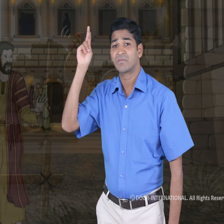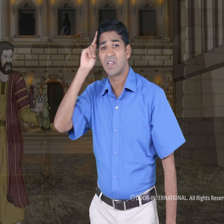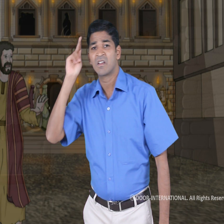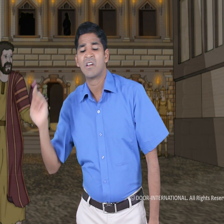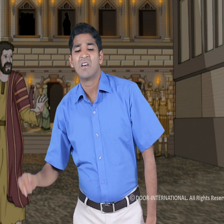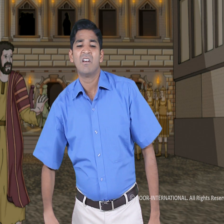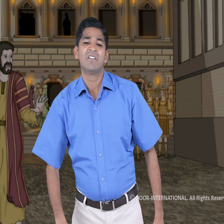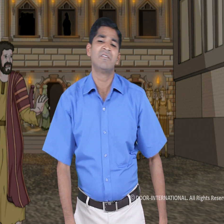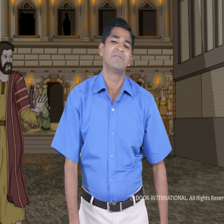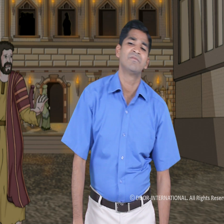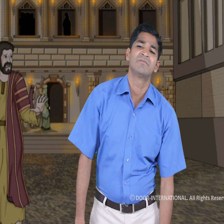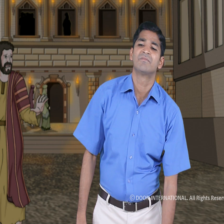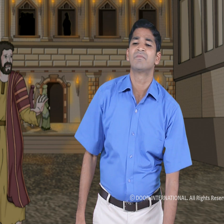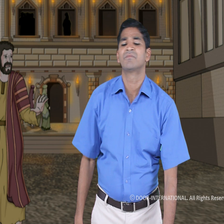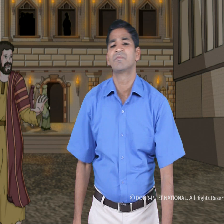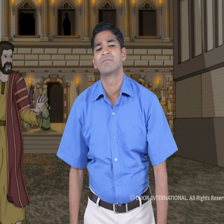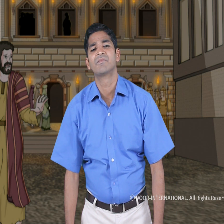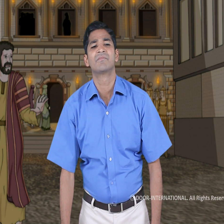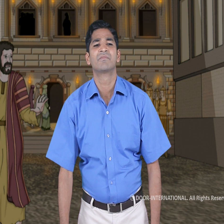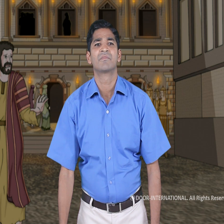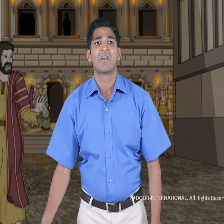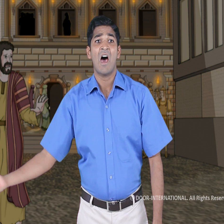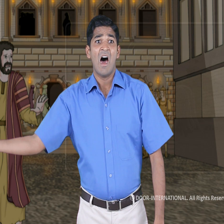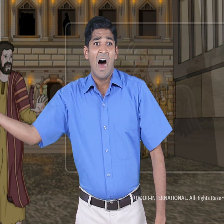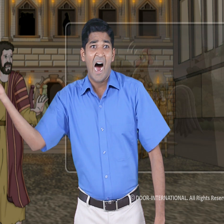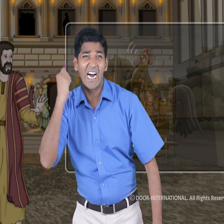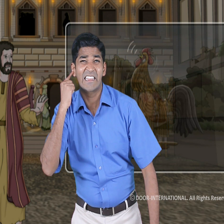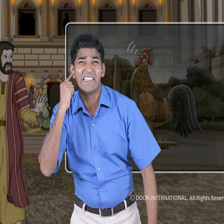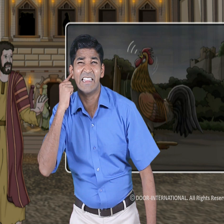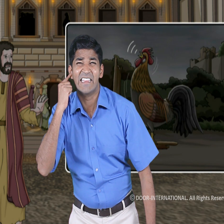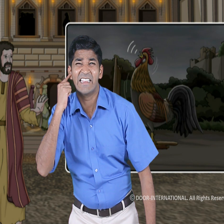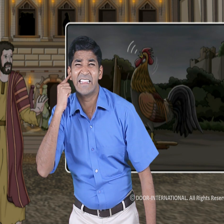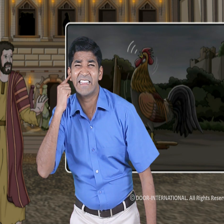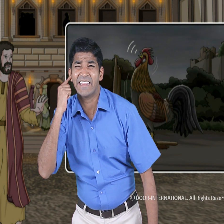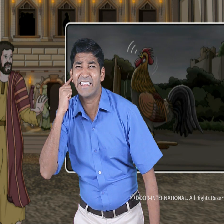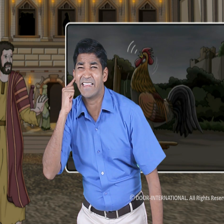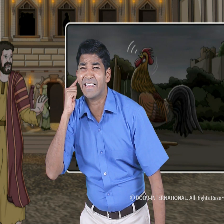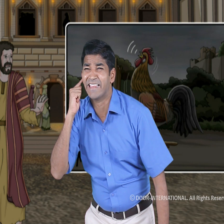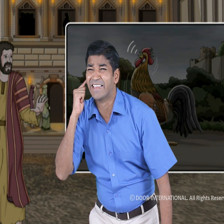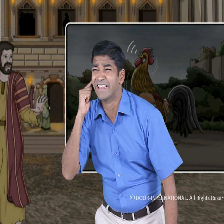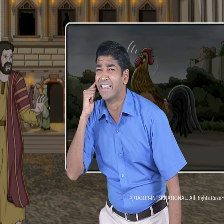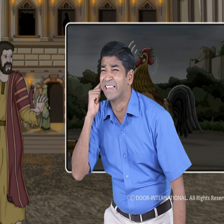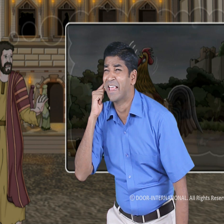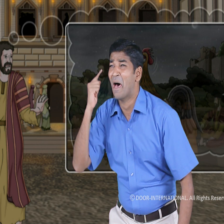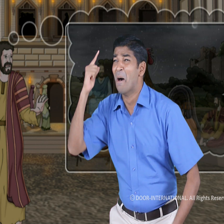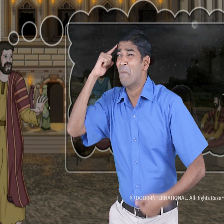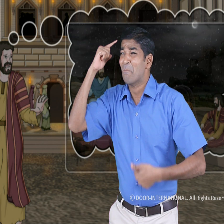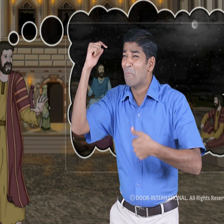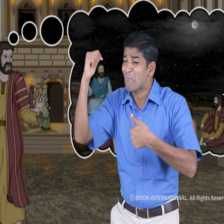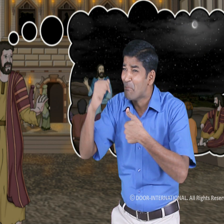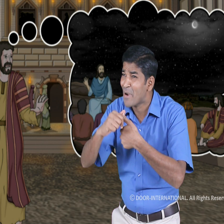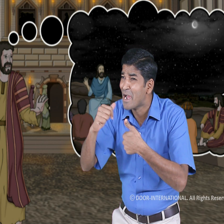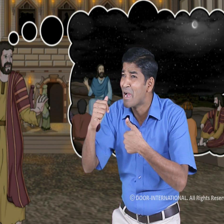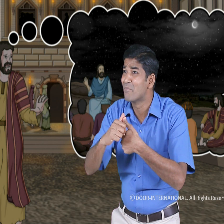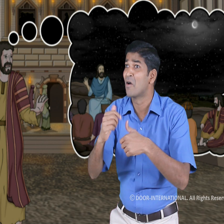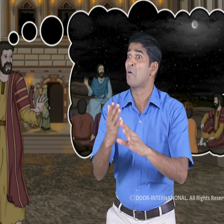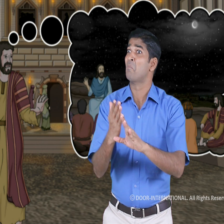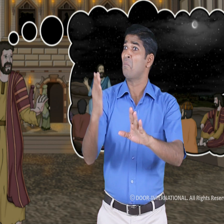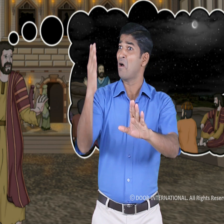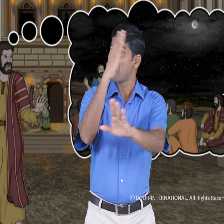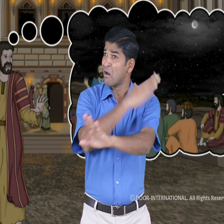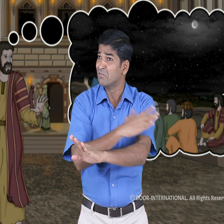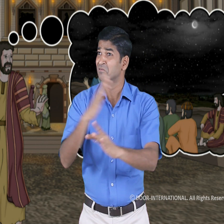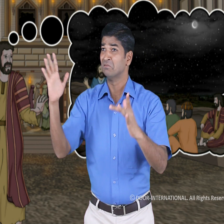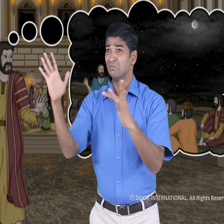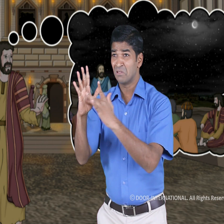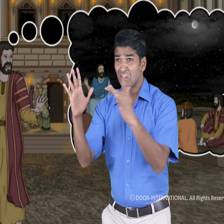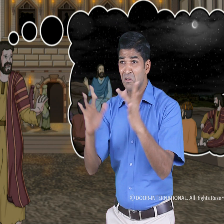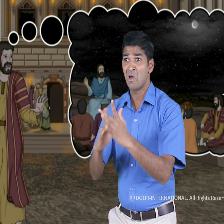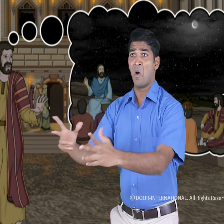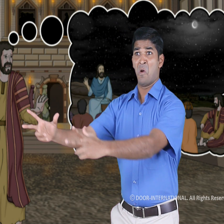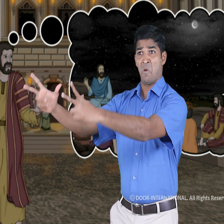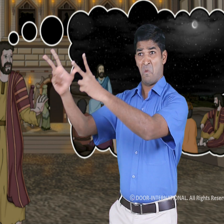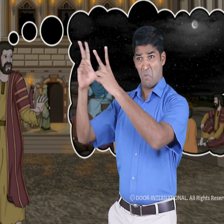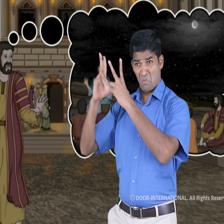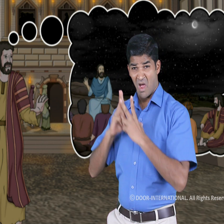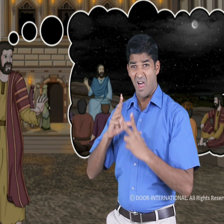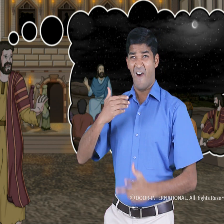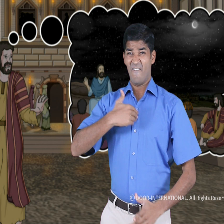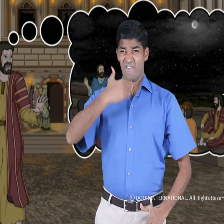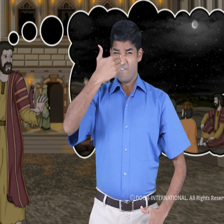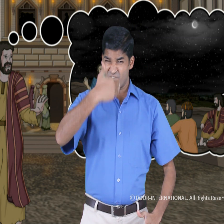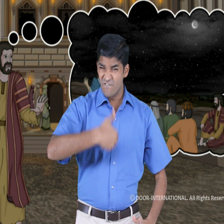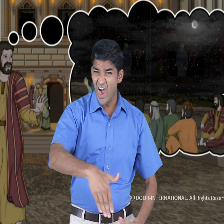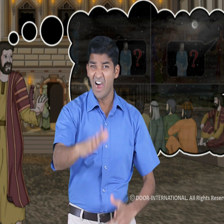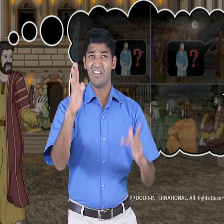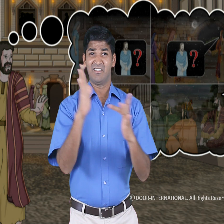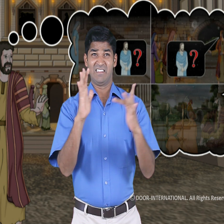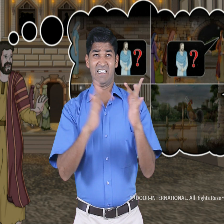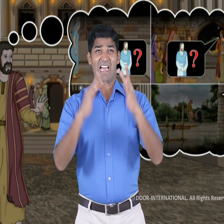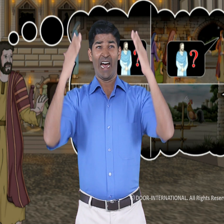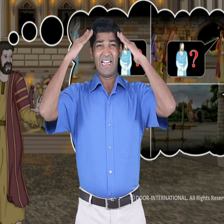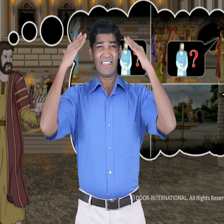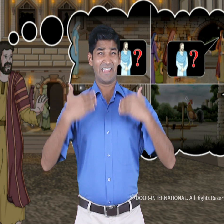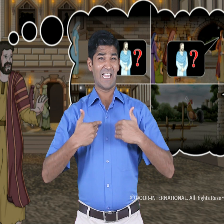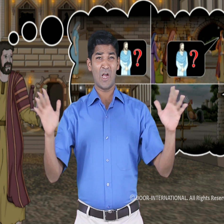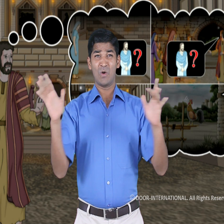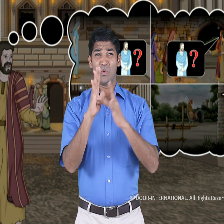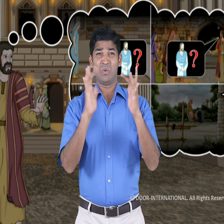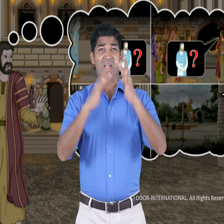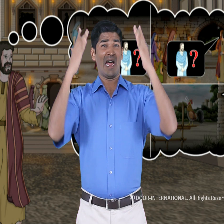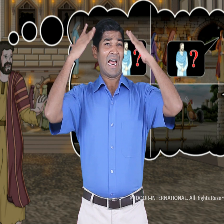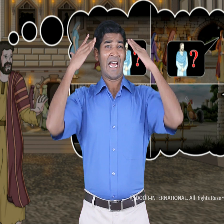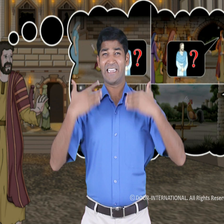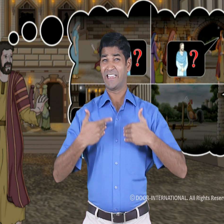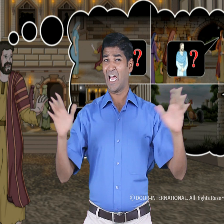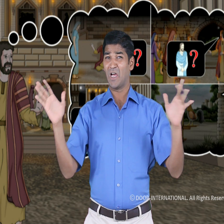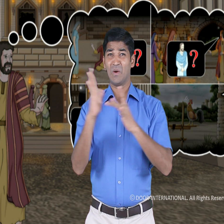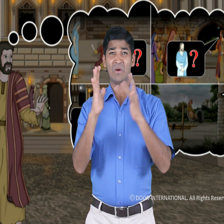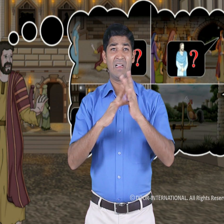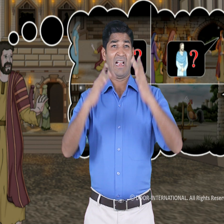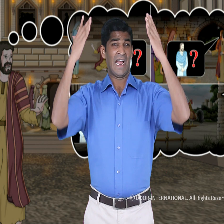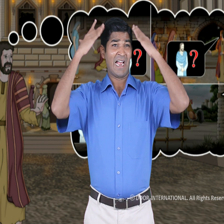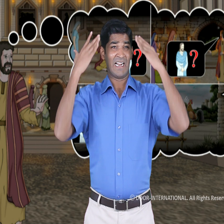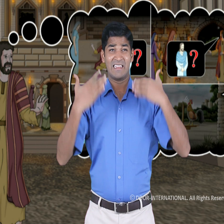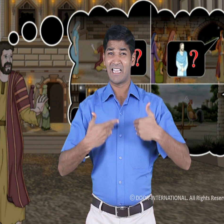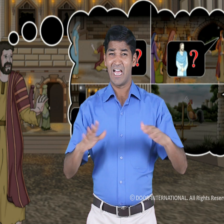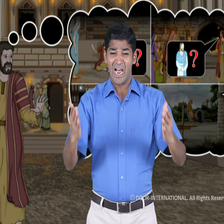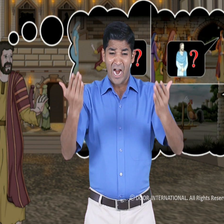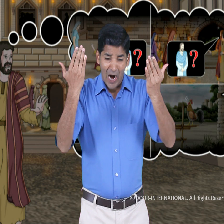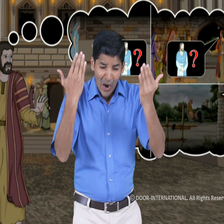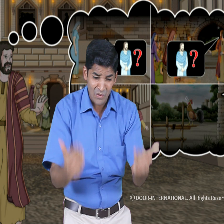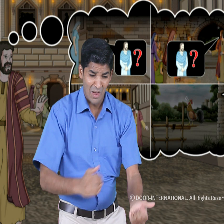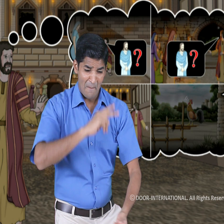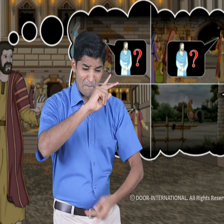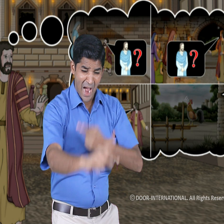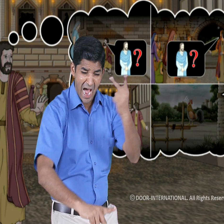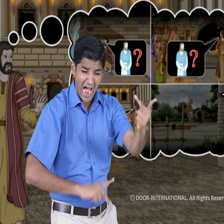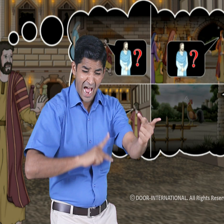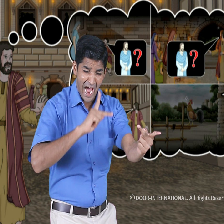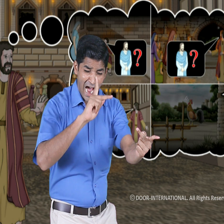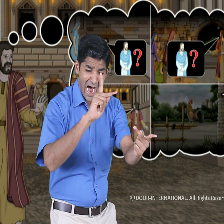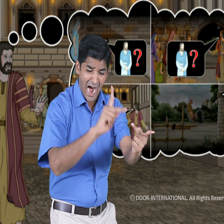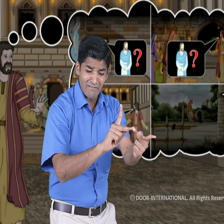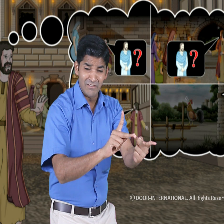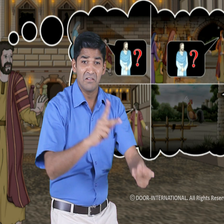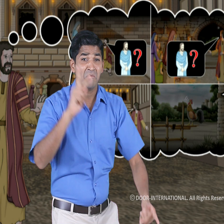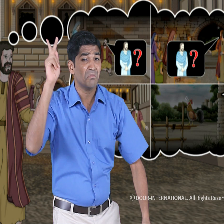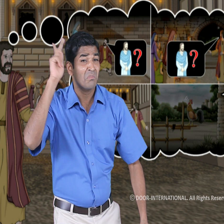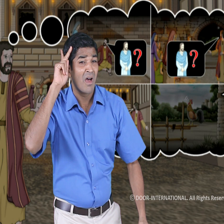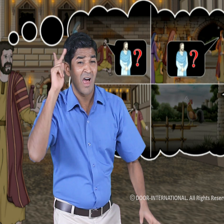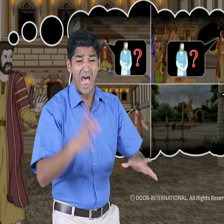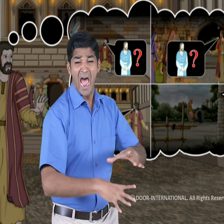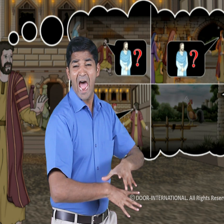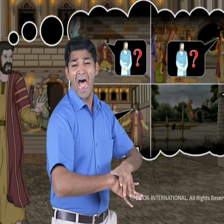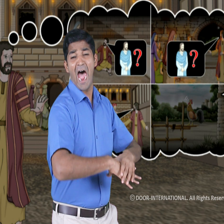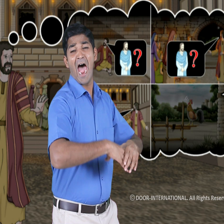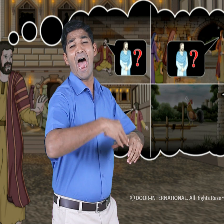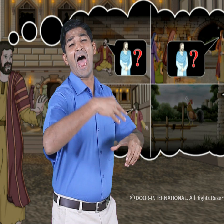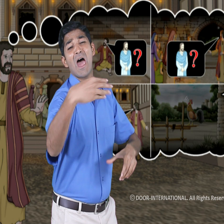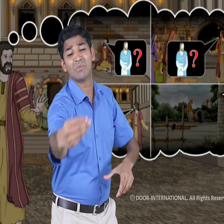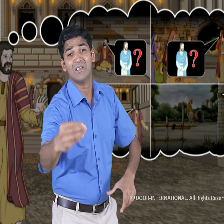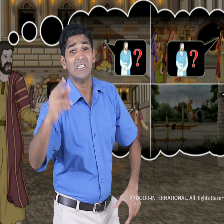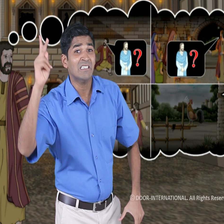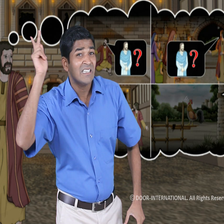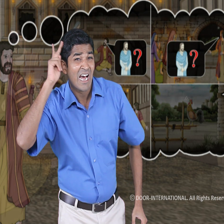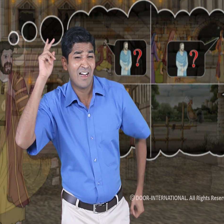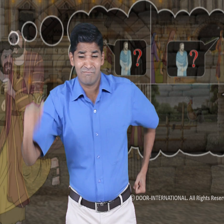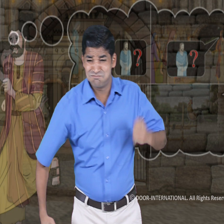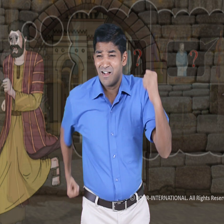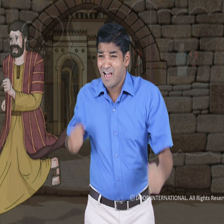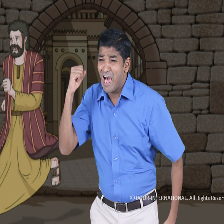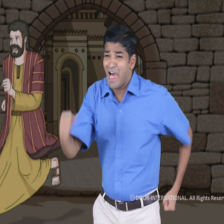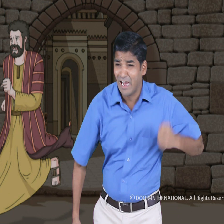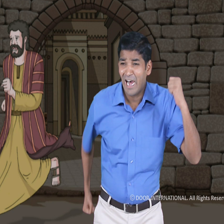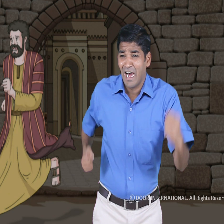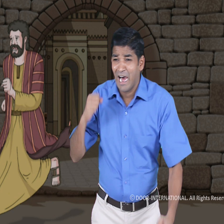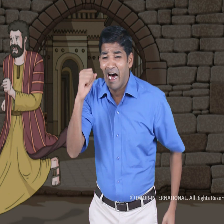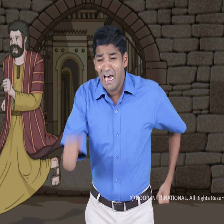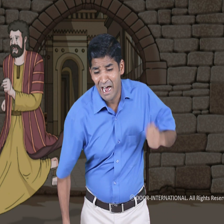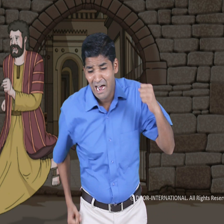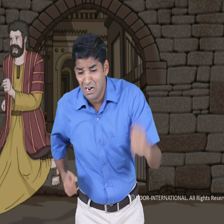Then Peter remembered the word that Jesus had spoken: “Before the rooster crows, you will deny Me three times.”